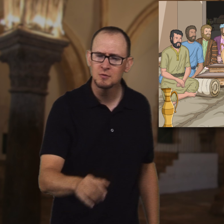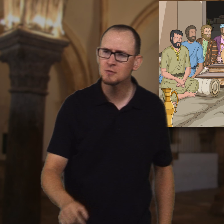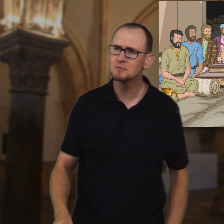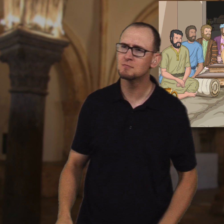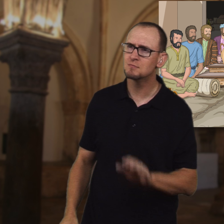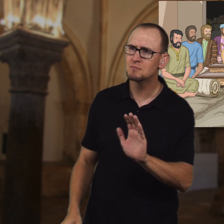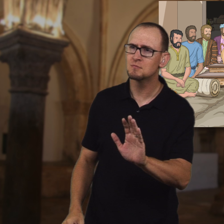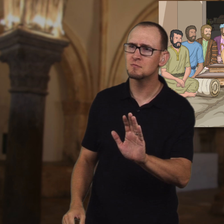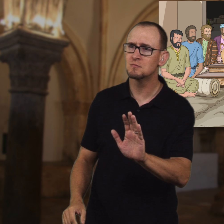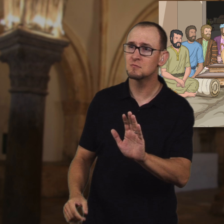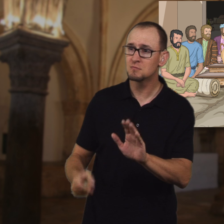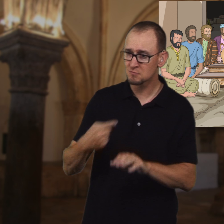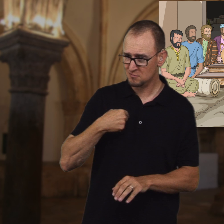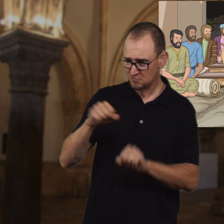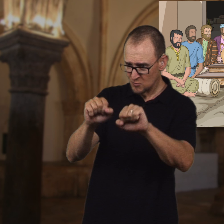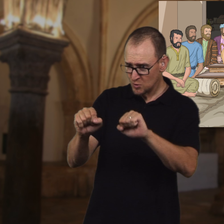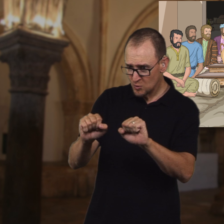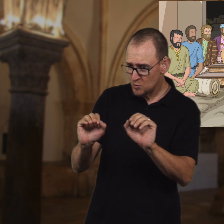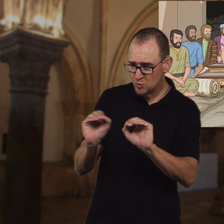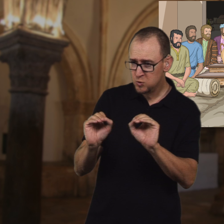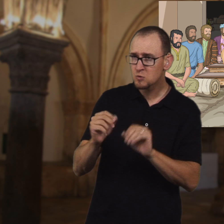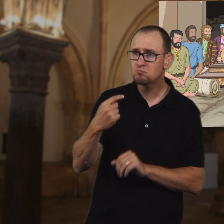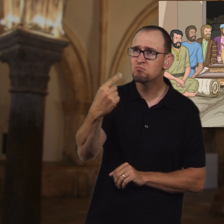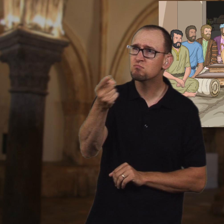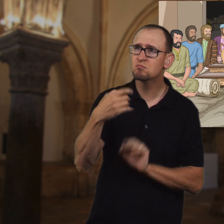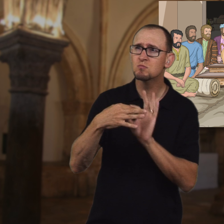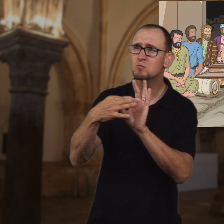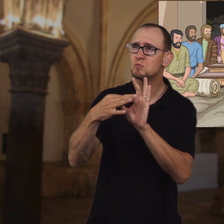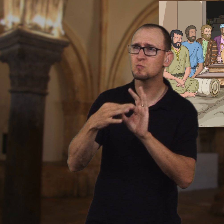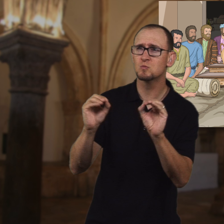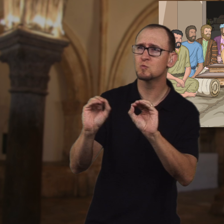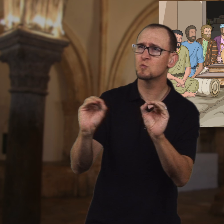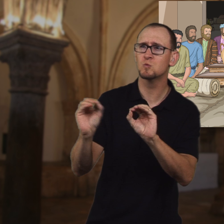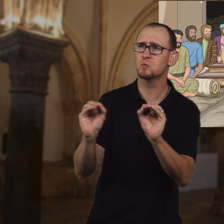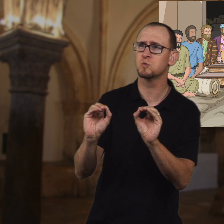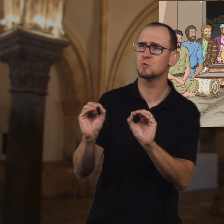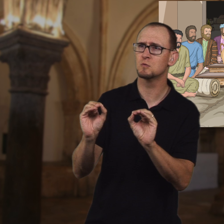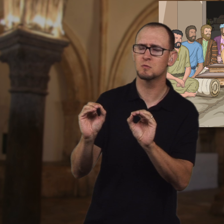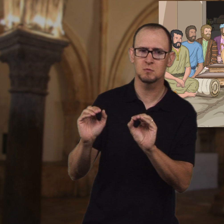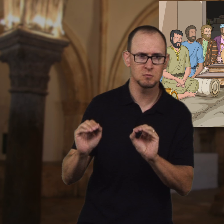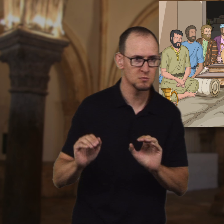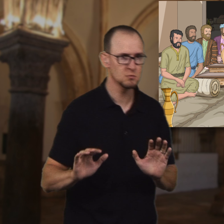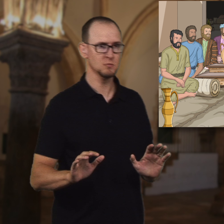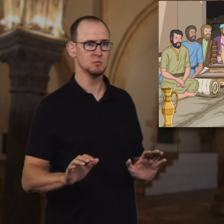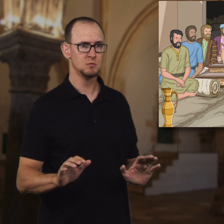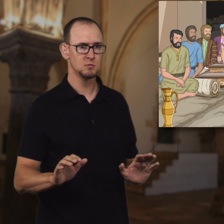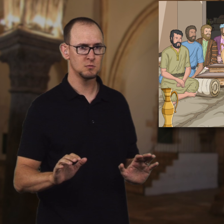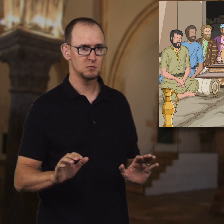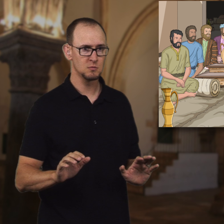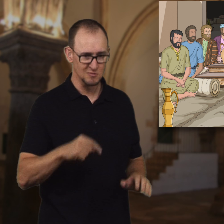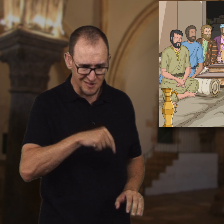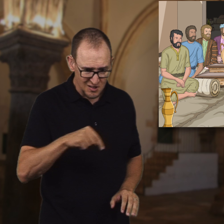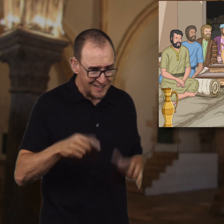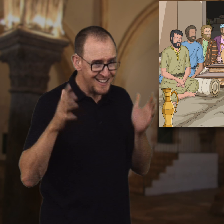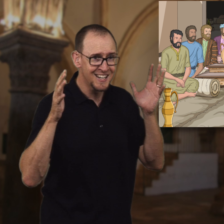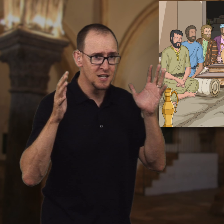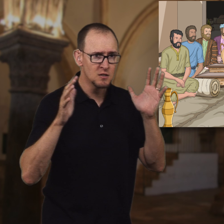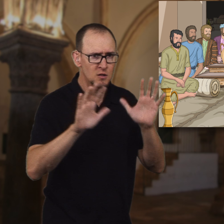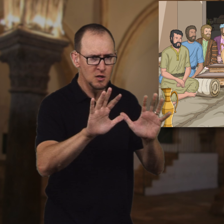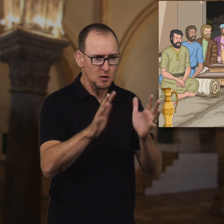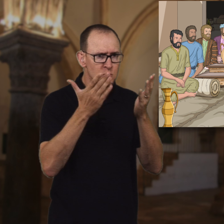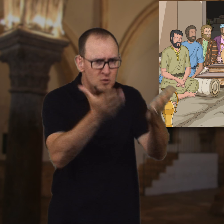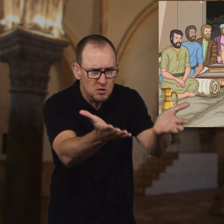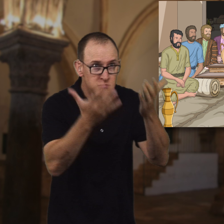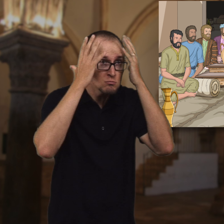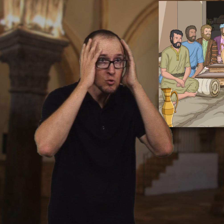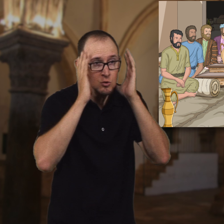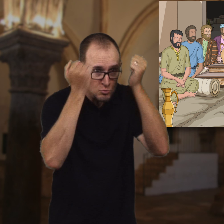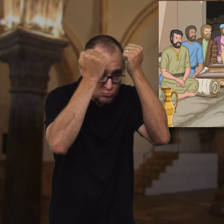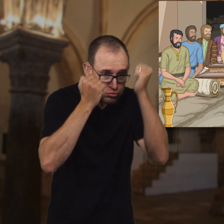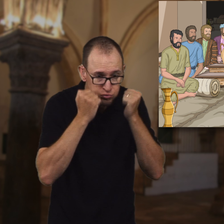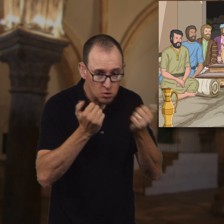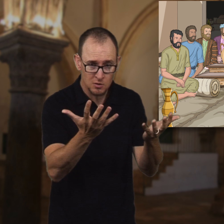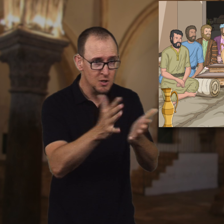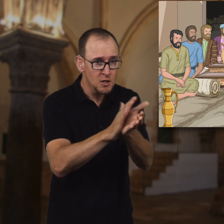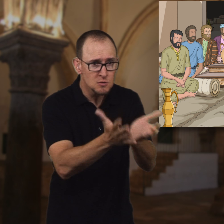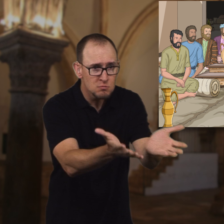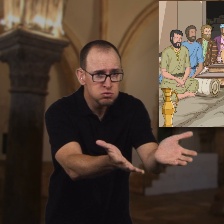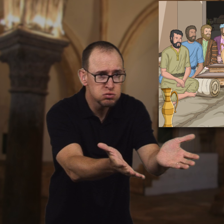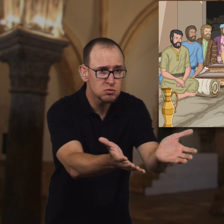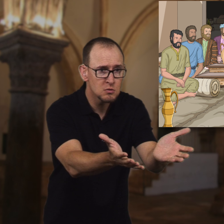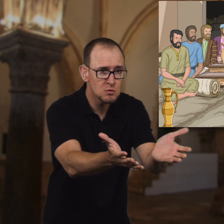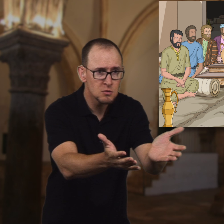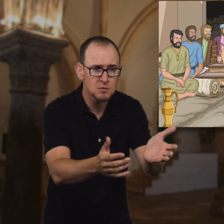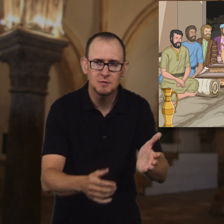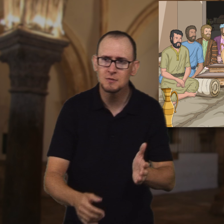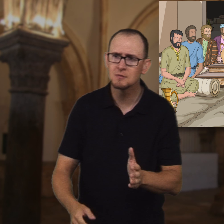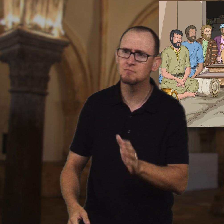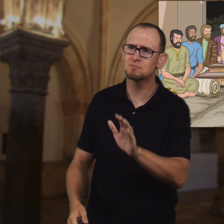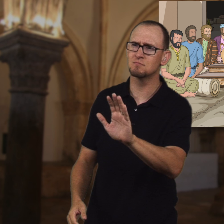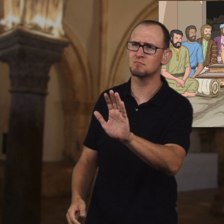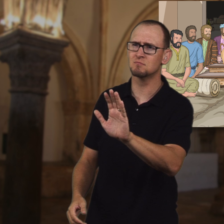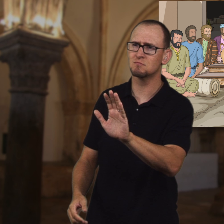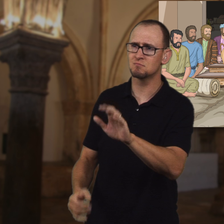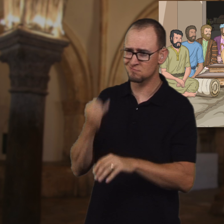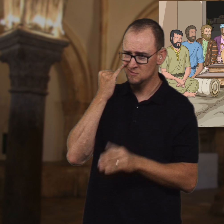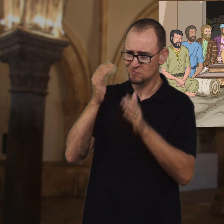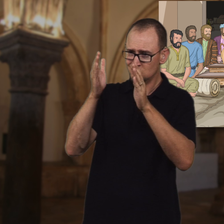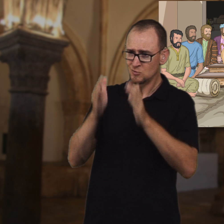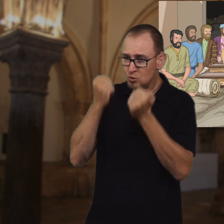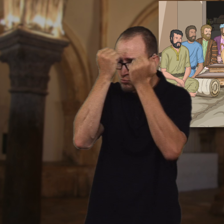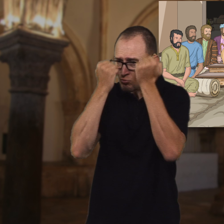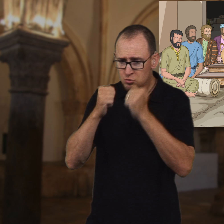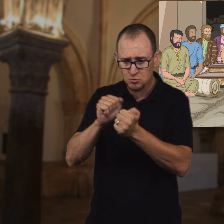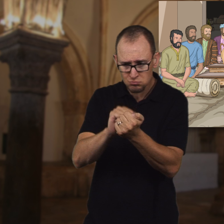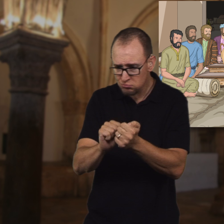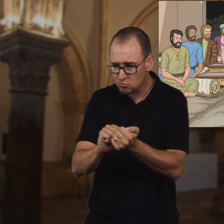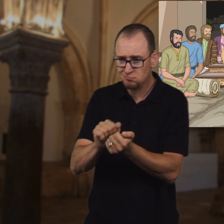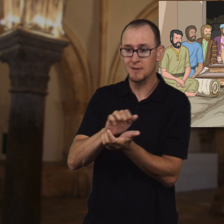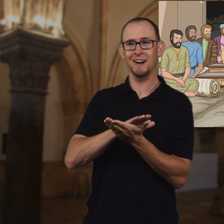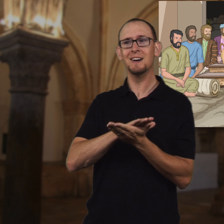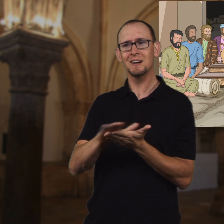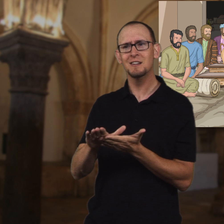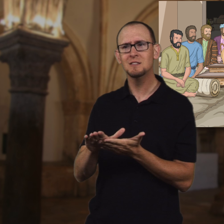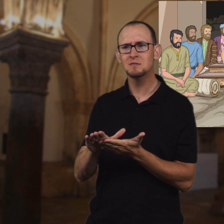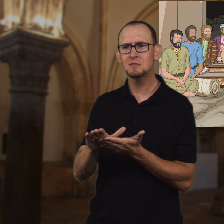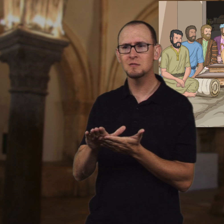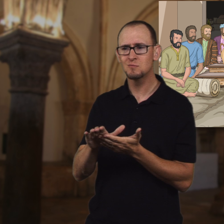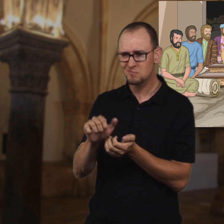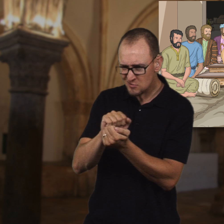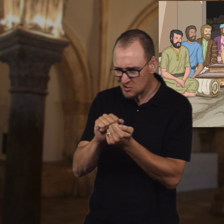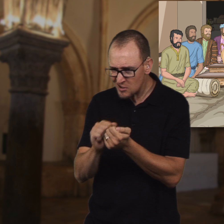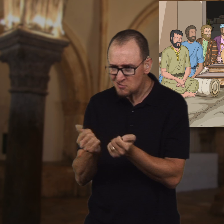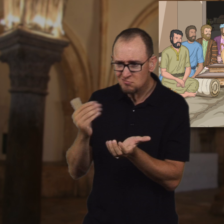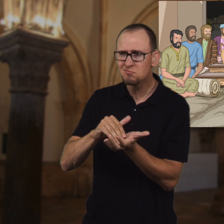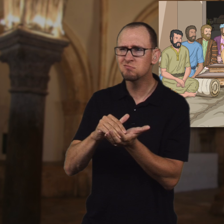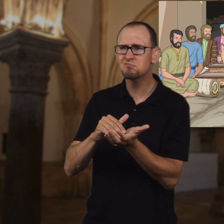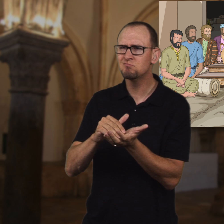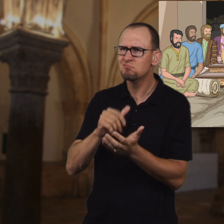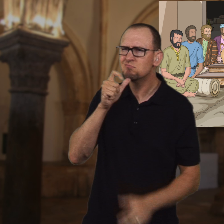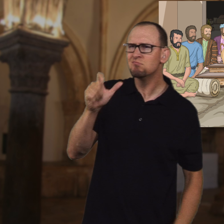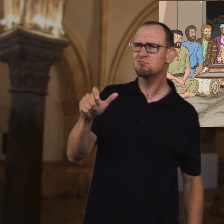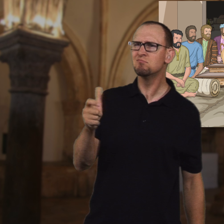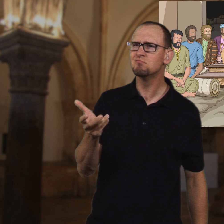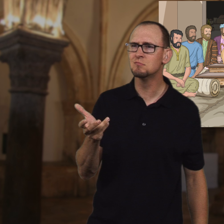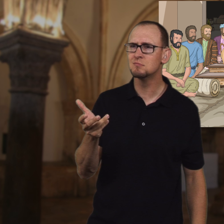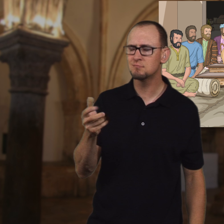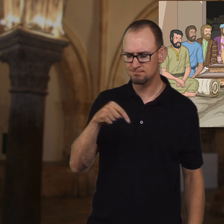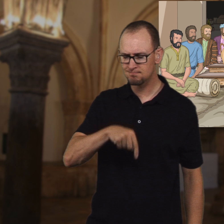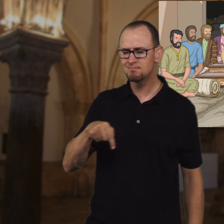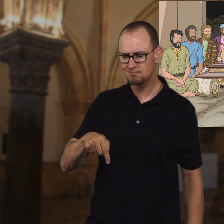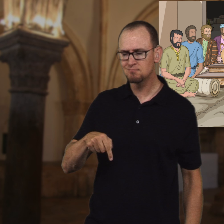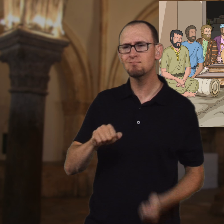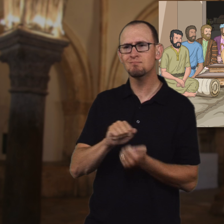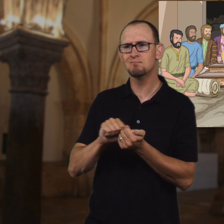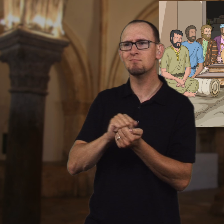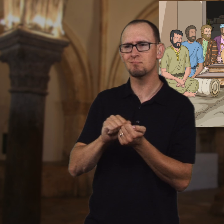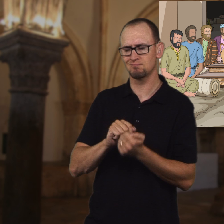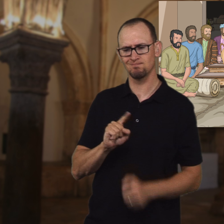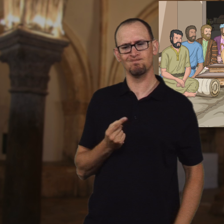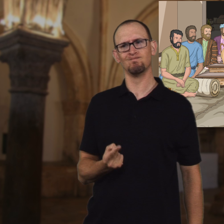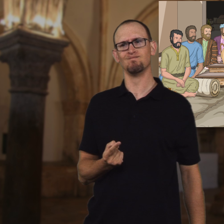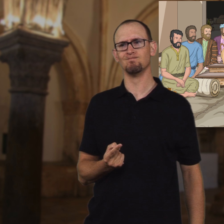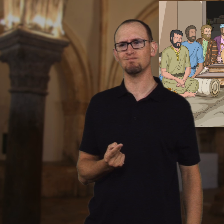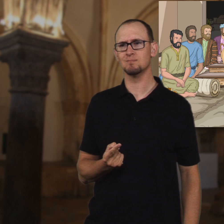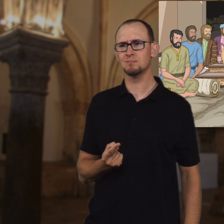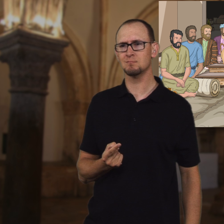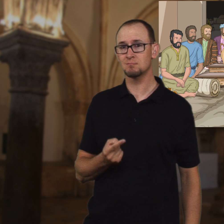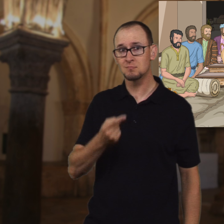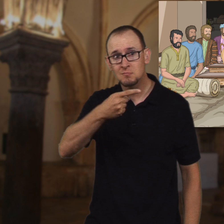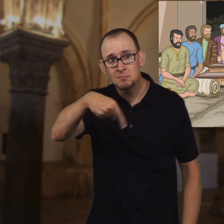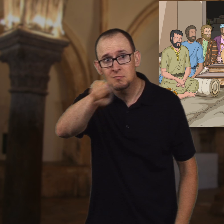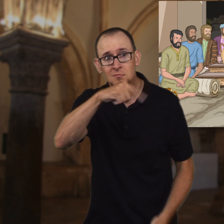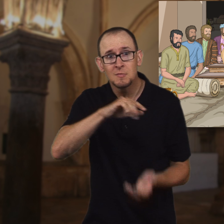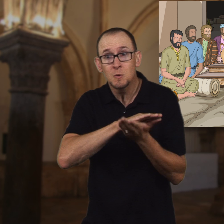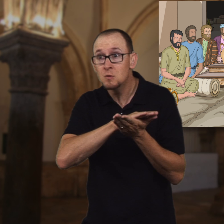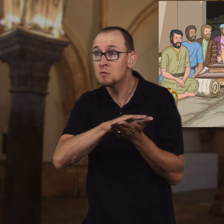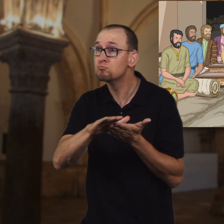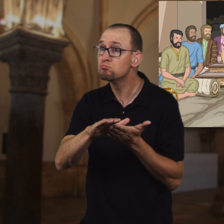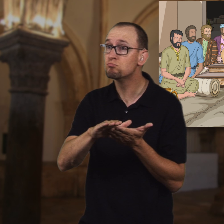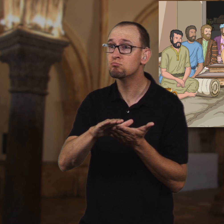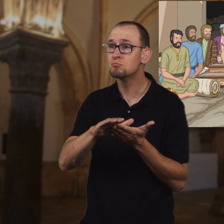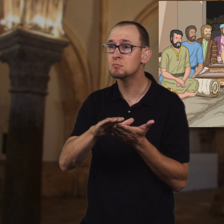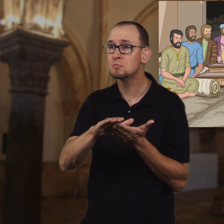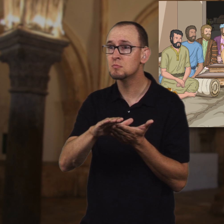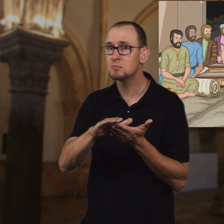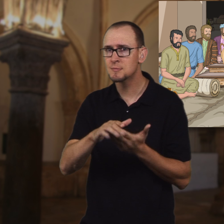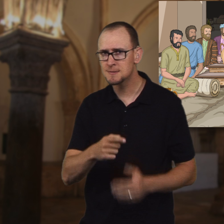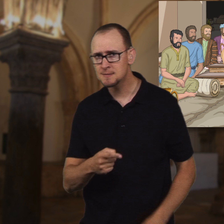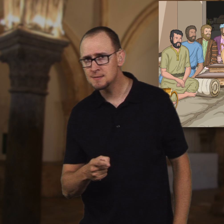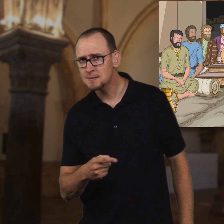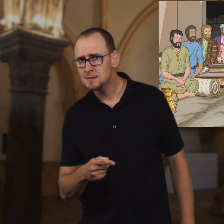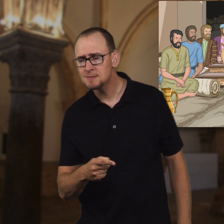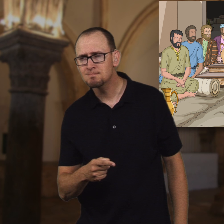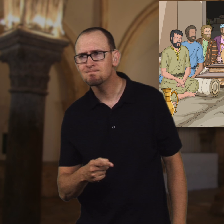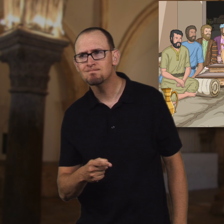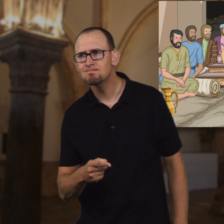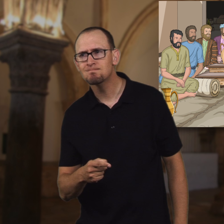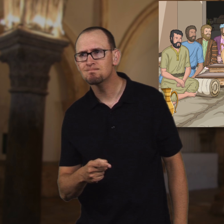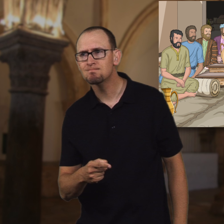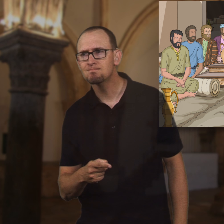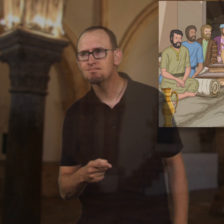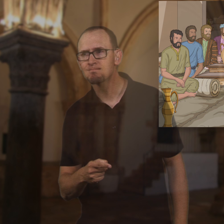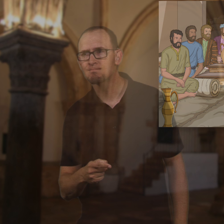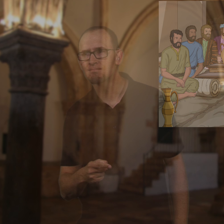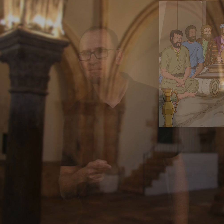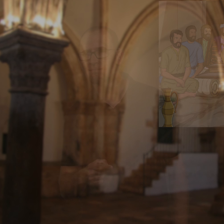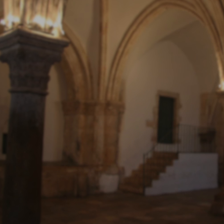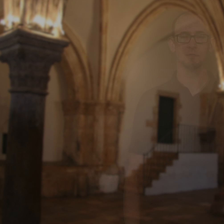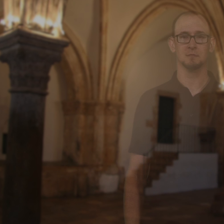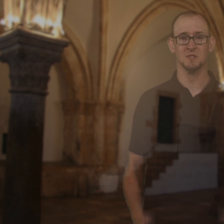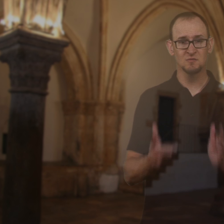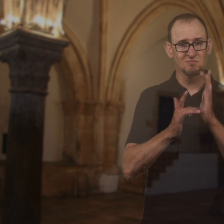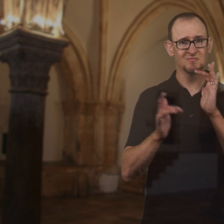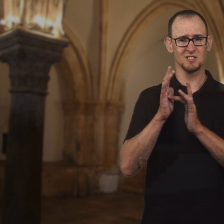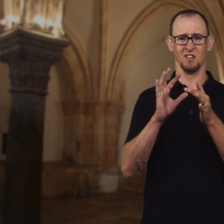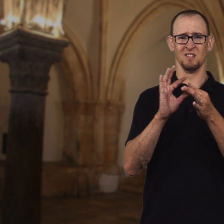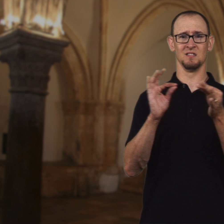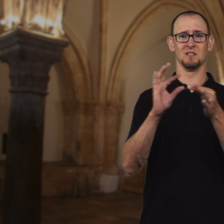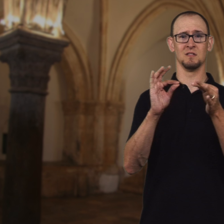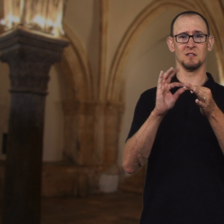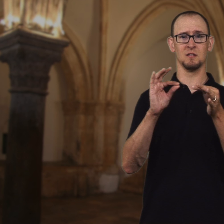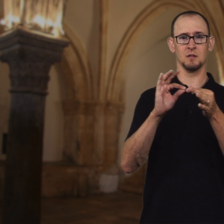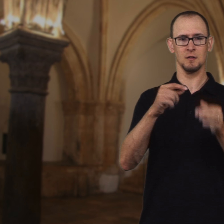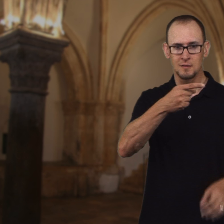Jesus answered, “Unless I wash you, you have no part with Me.” “Then, Lord,” Simon Peter replied, “not only my feet, but my hands and my head as well!” Jesus told him, “Whoever has already bathed needs only to wash his feet, and he will be completely clean.